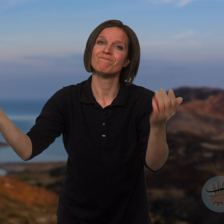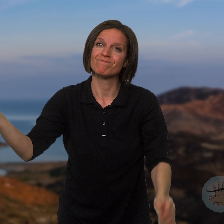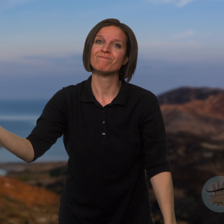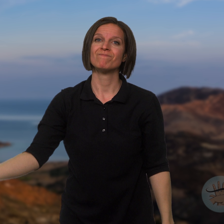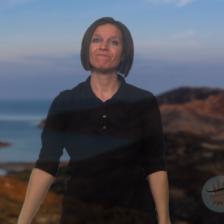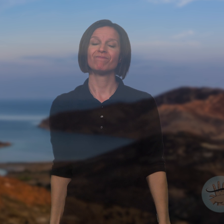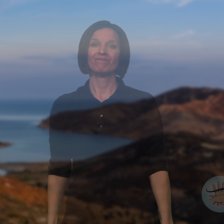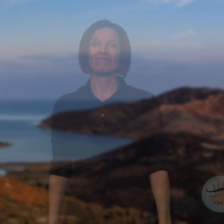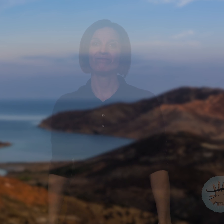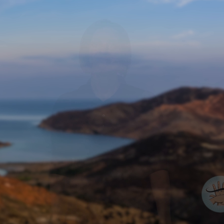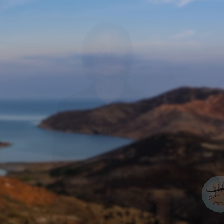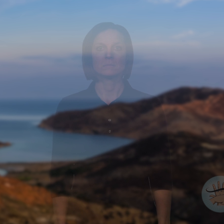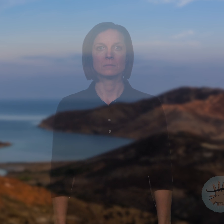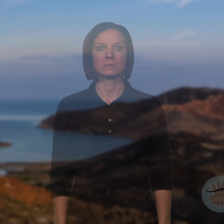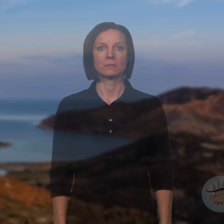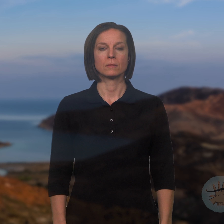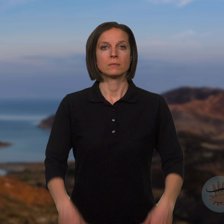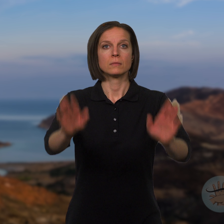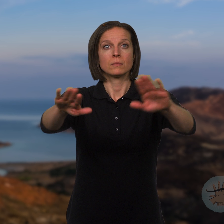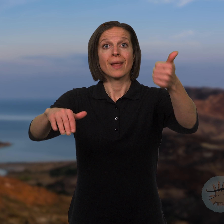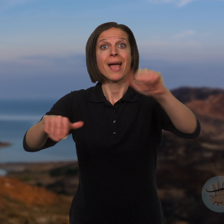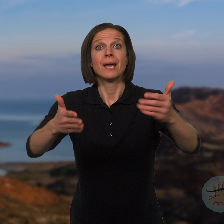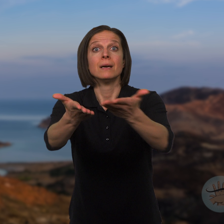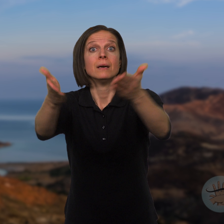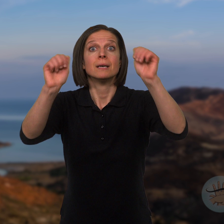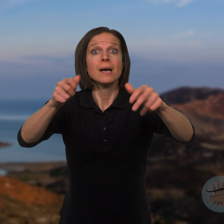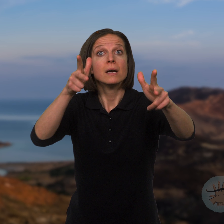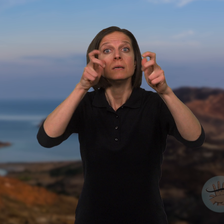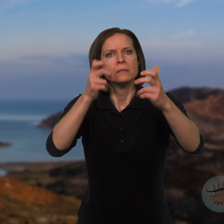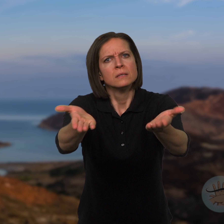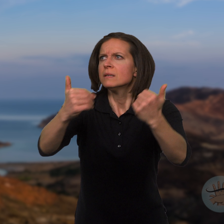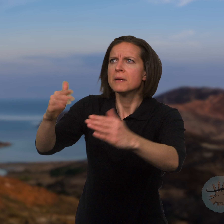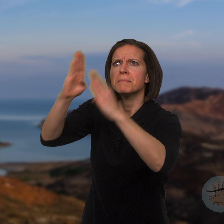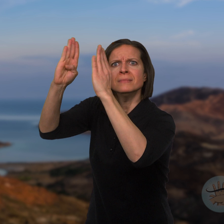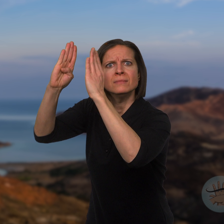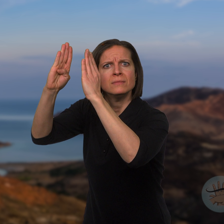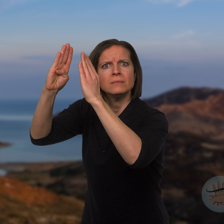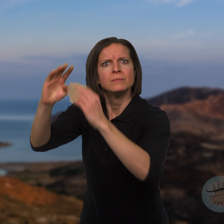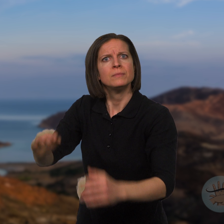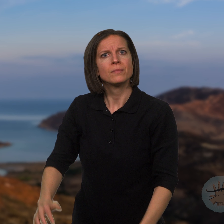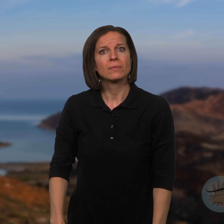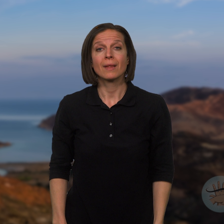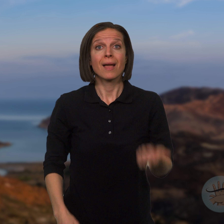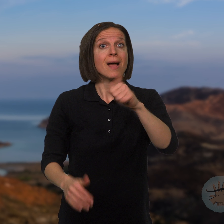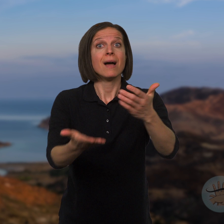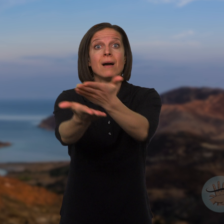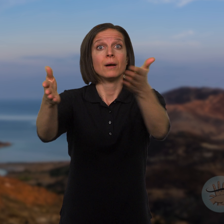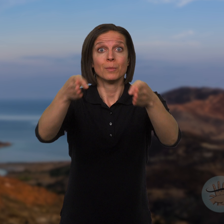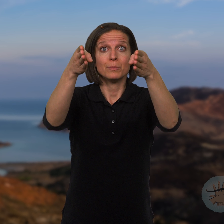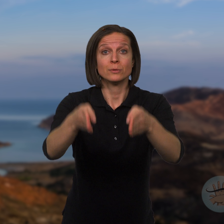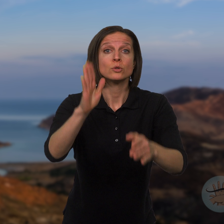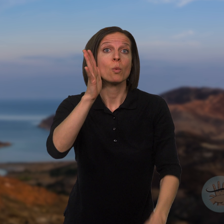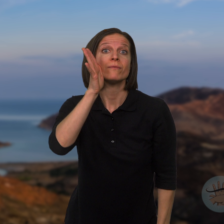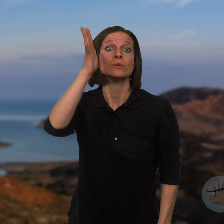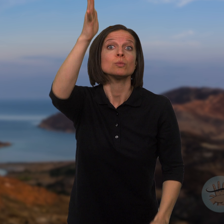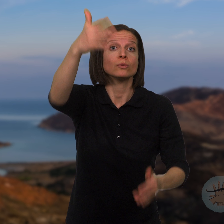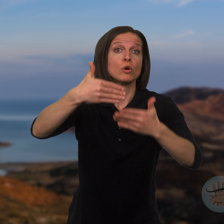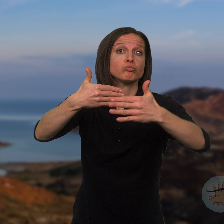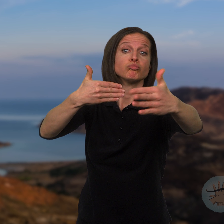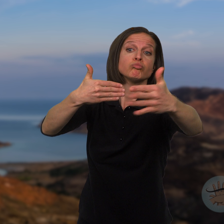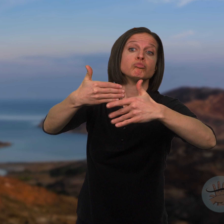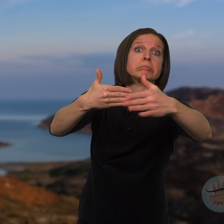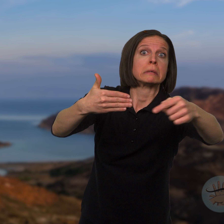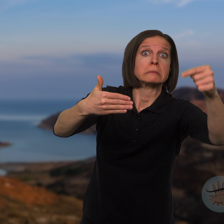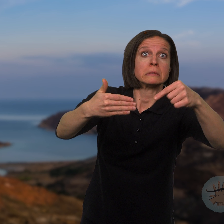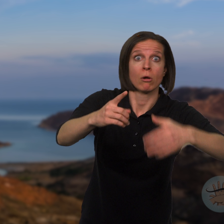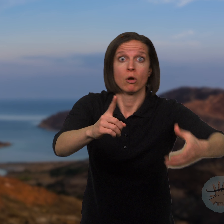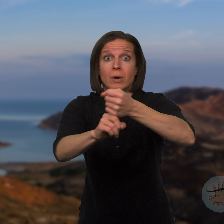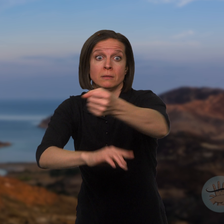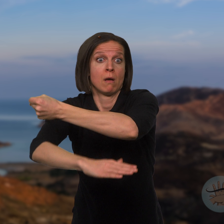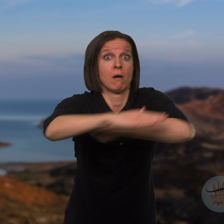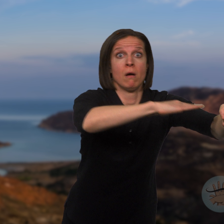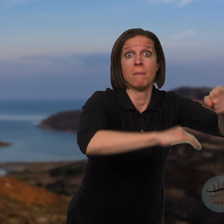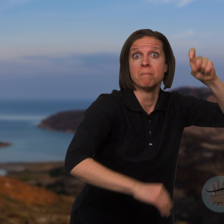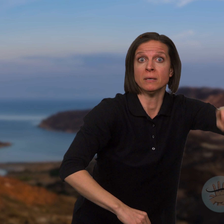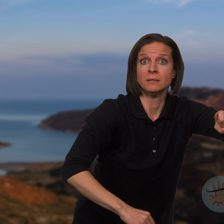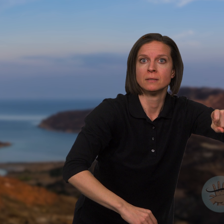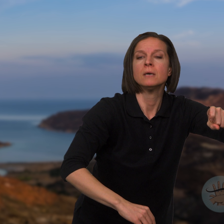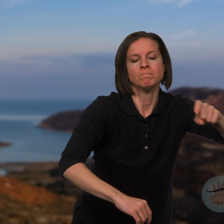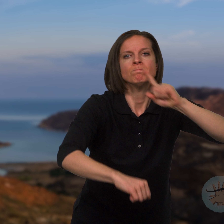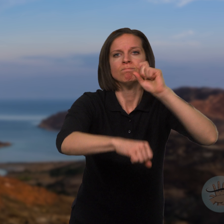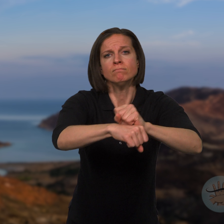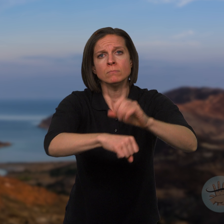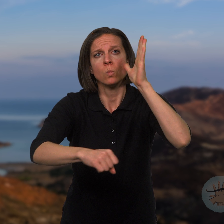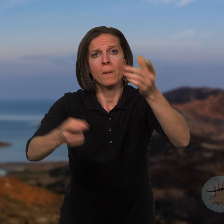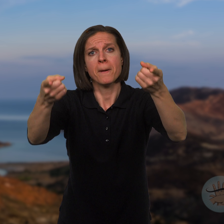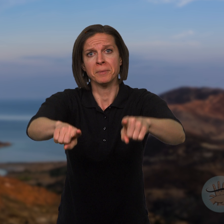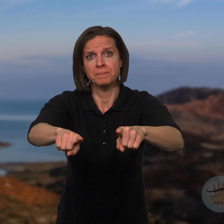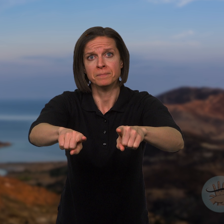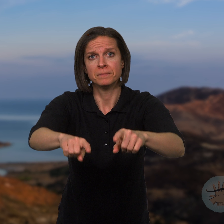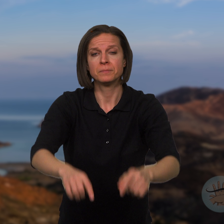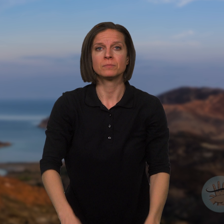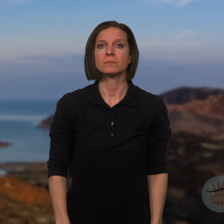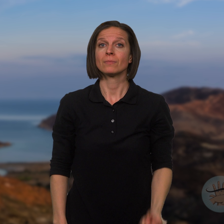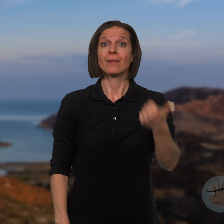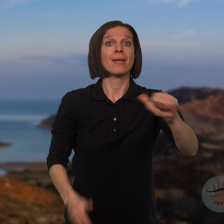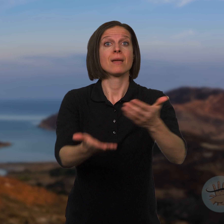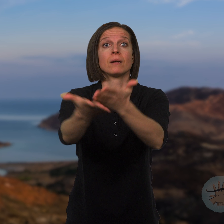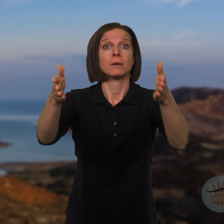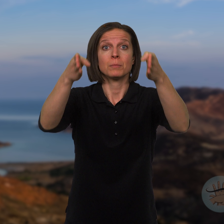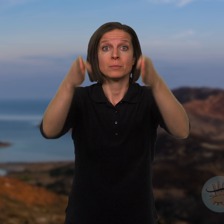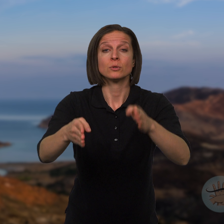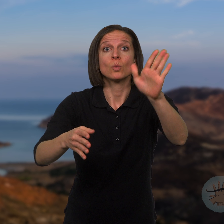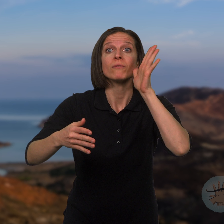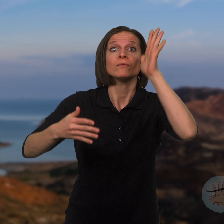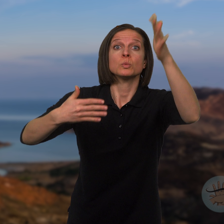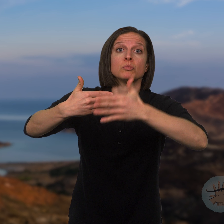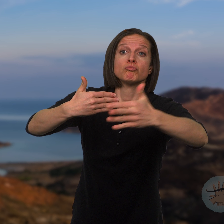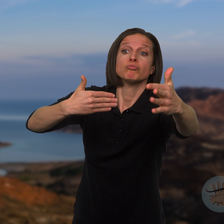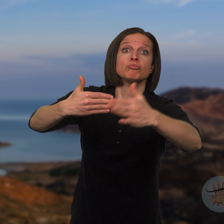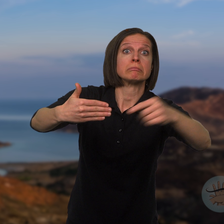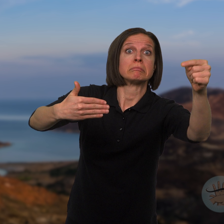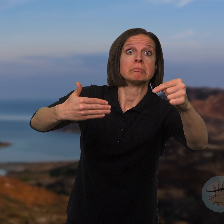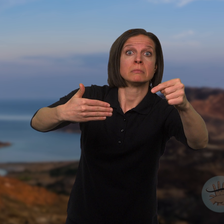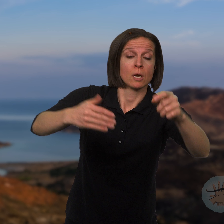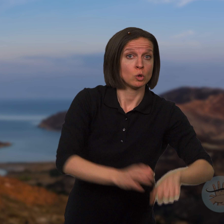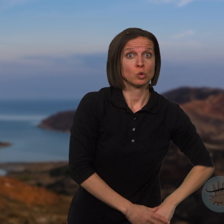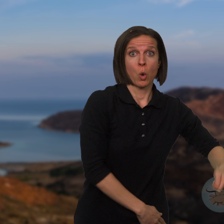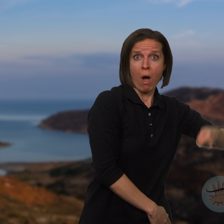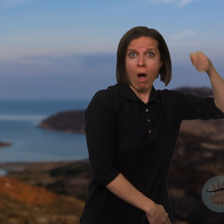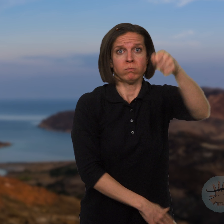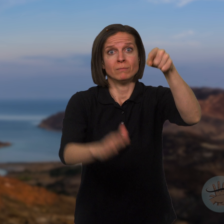He who has an ear, let him hear: “If anyone is destined for captivity, into captivity he will go;